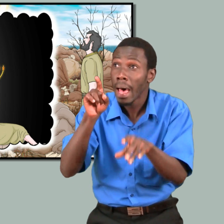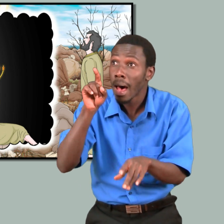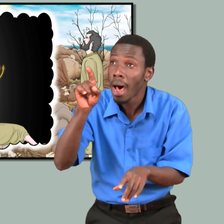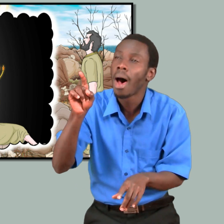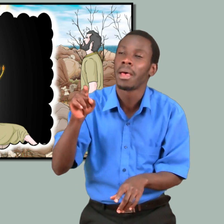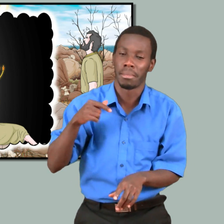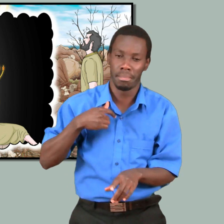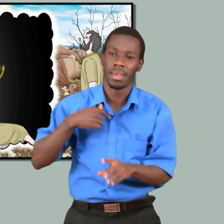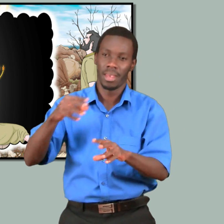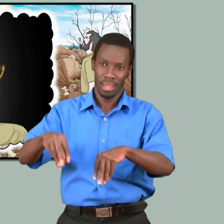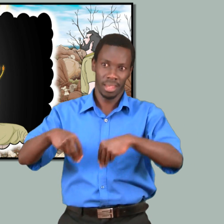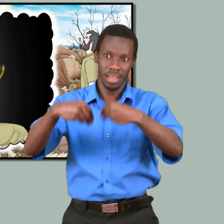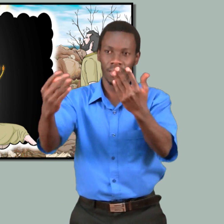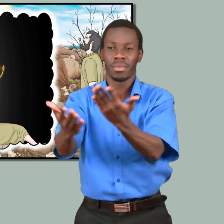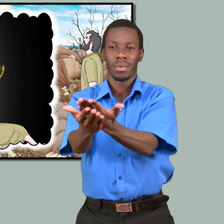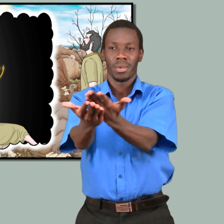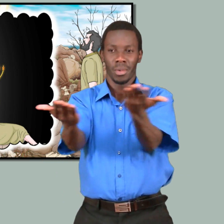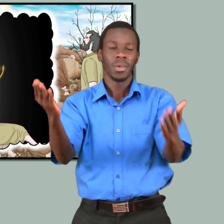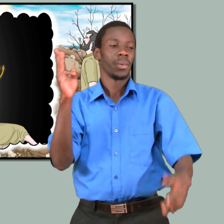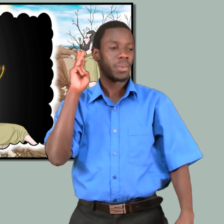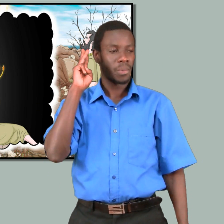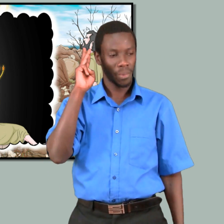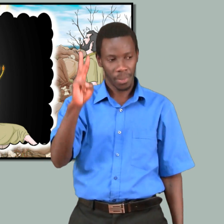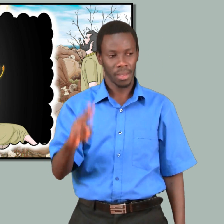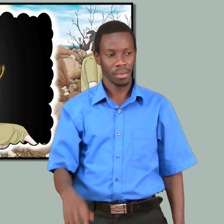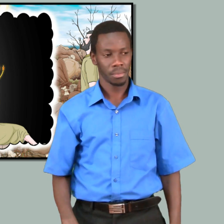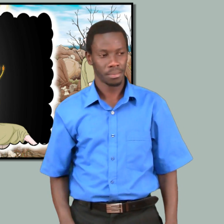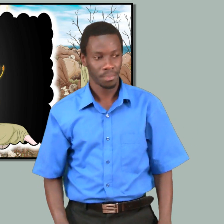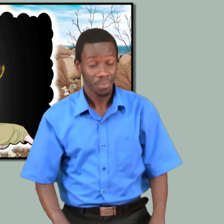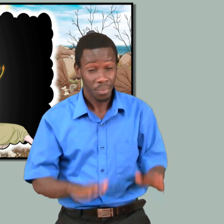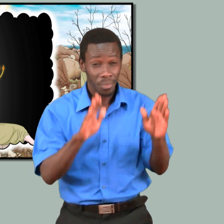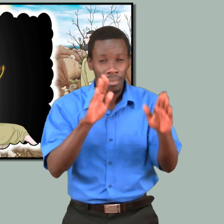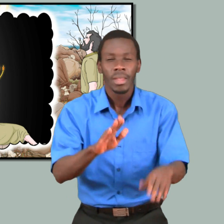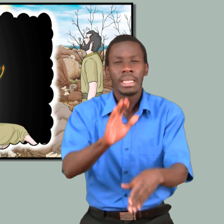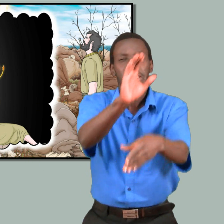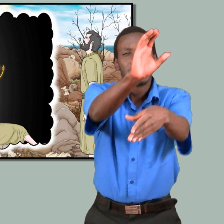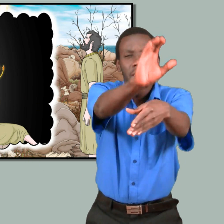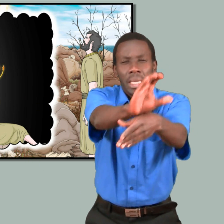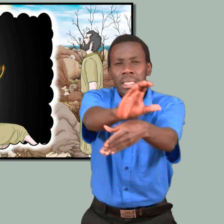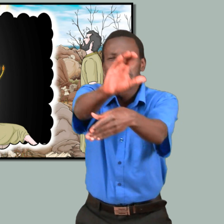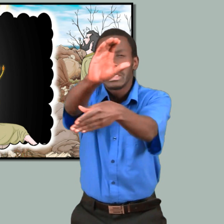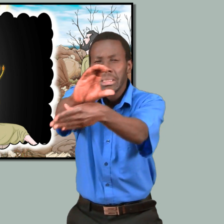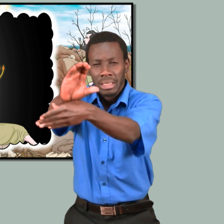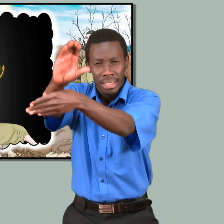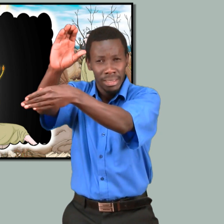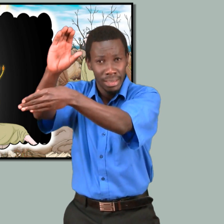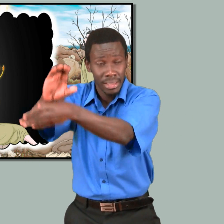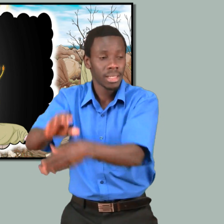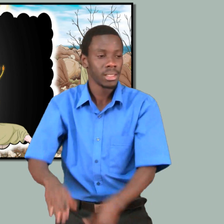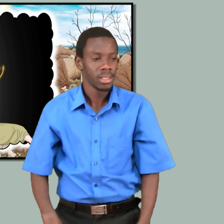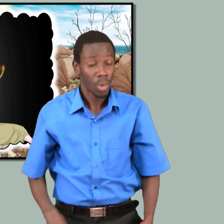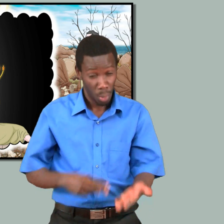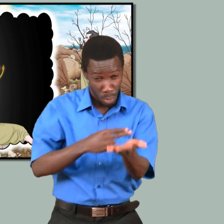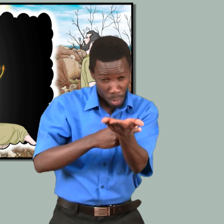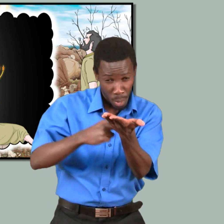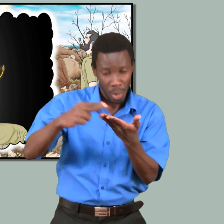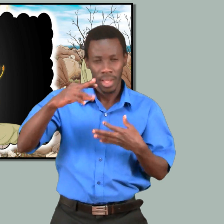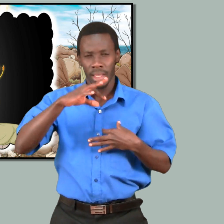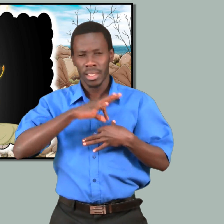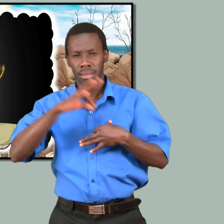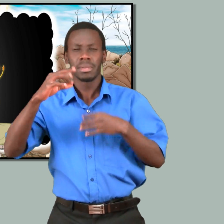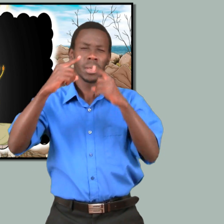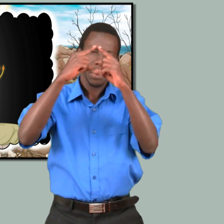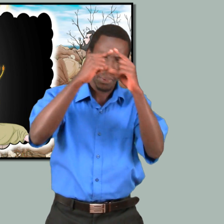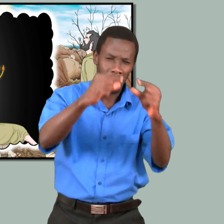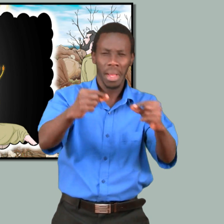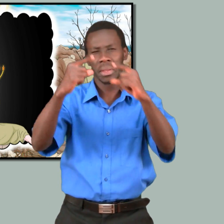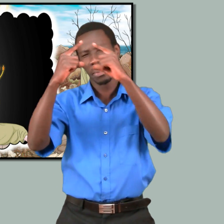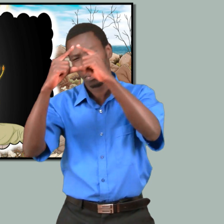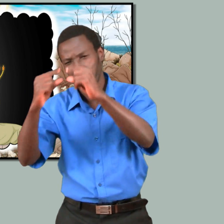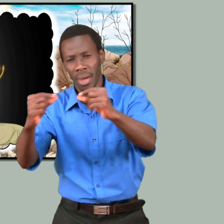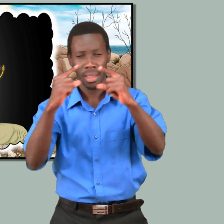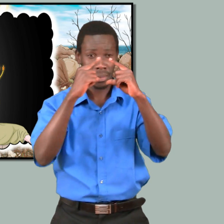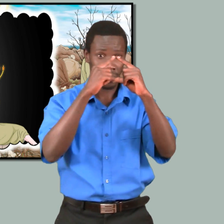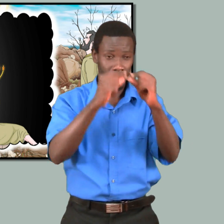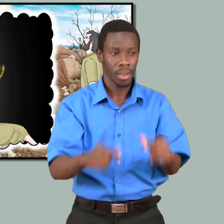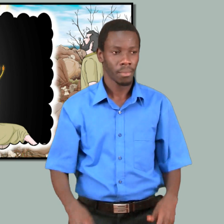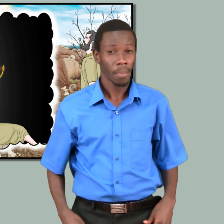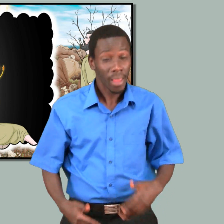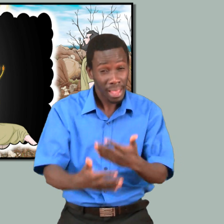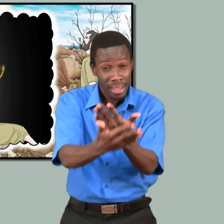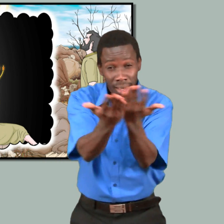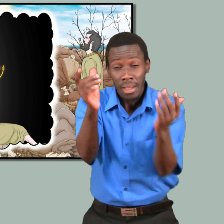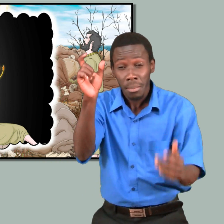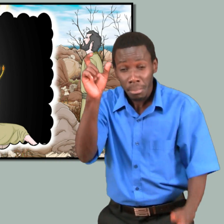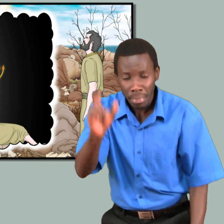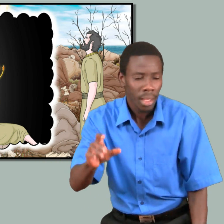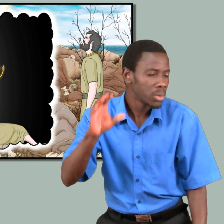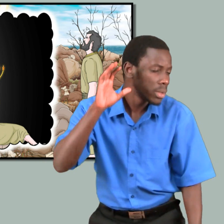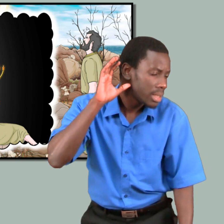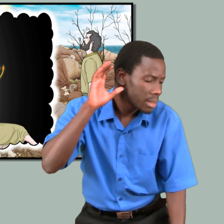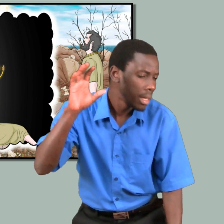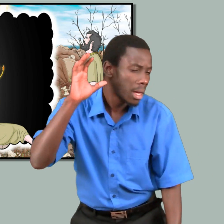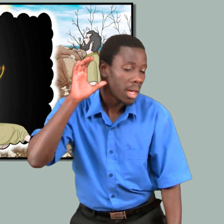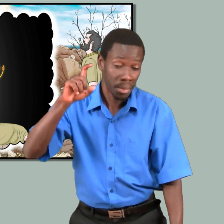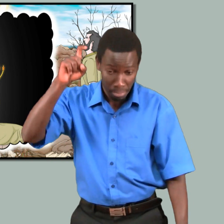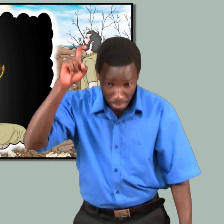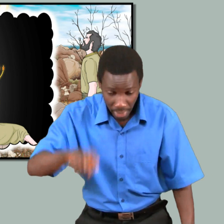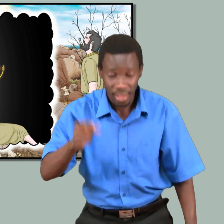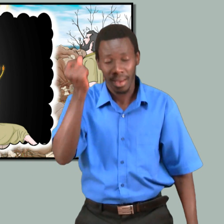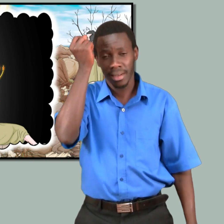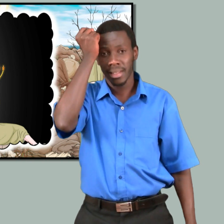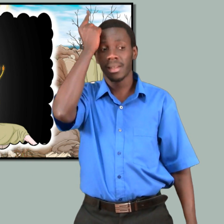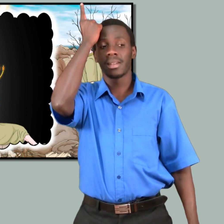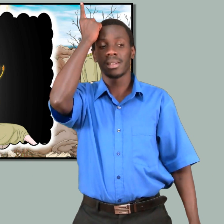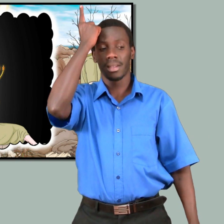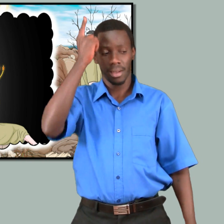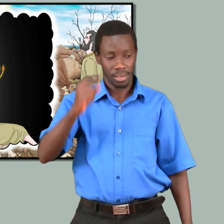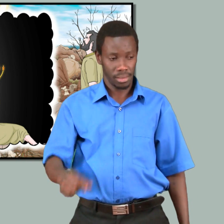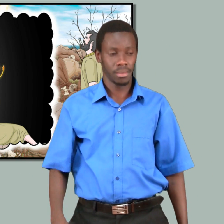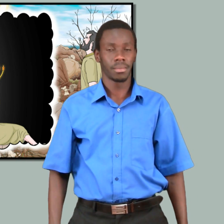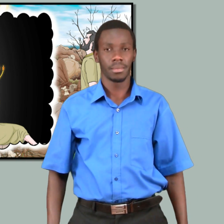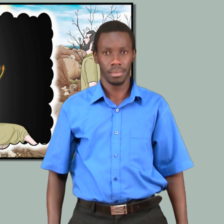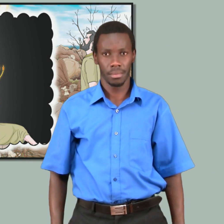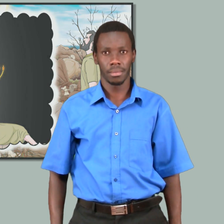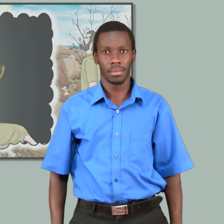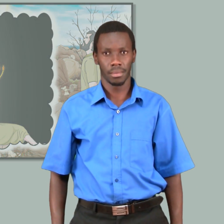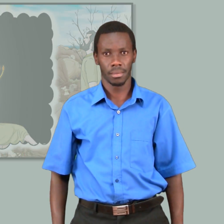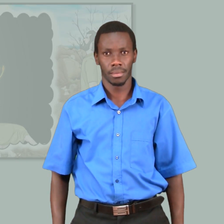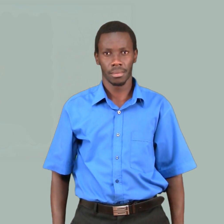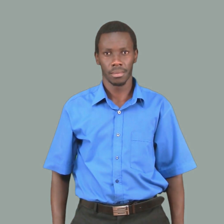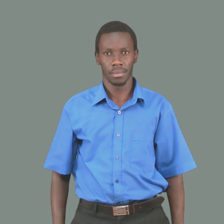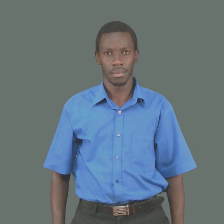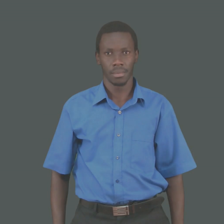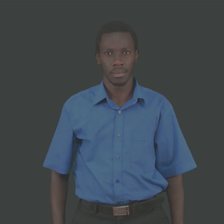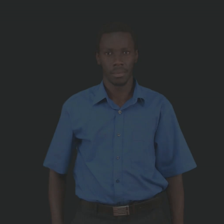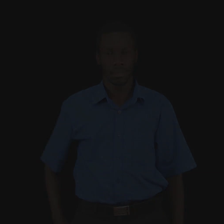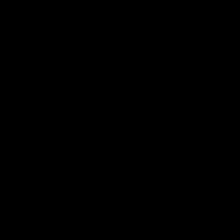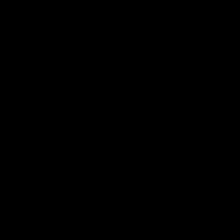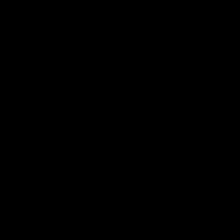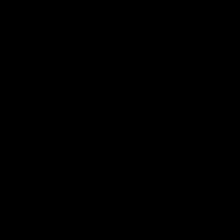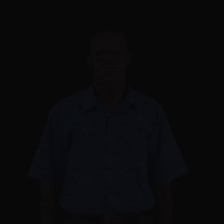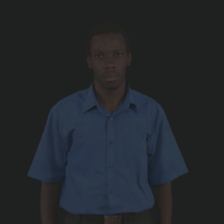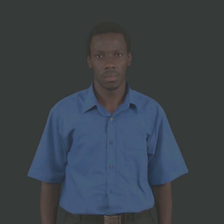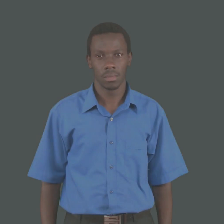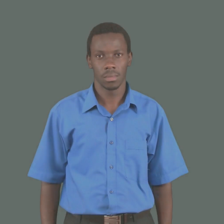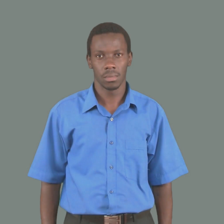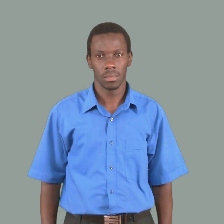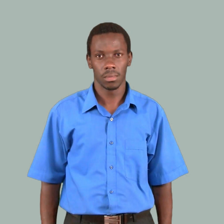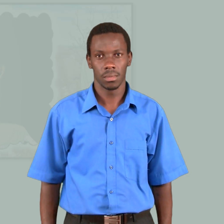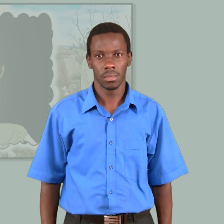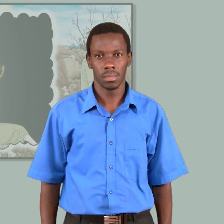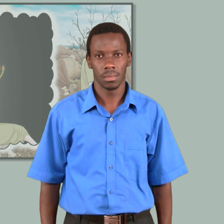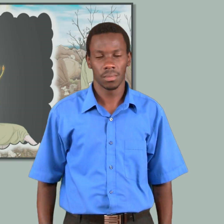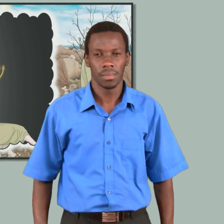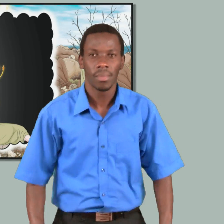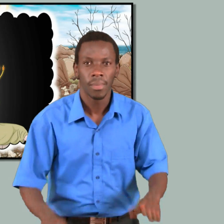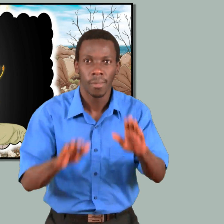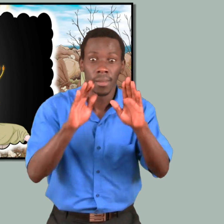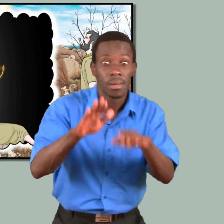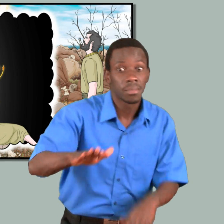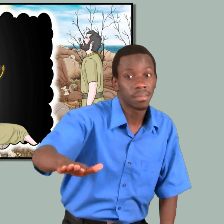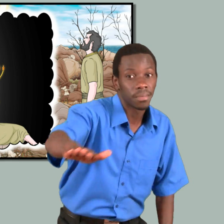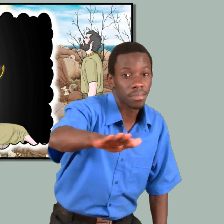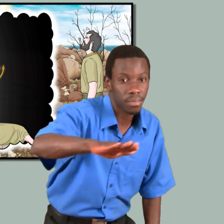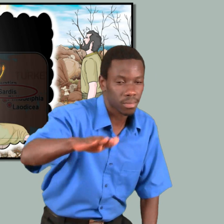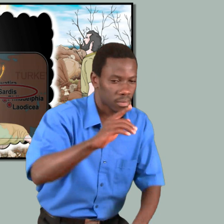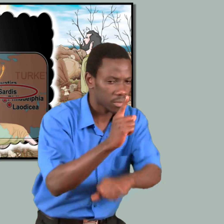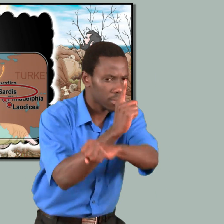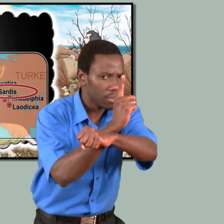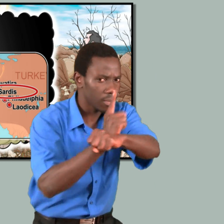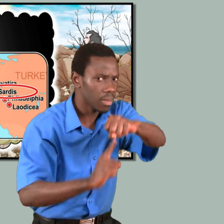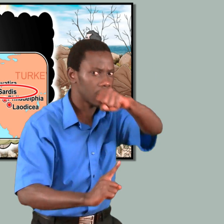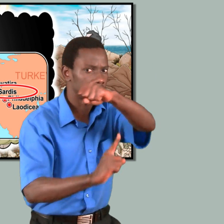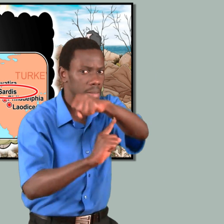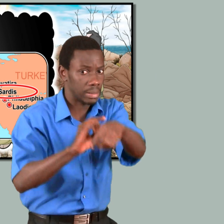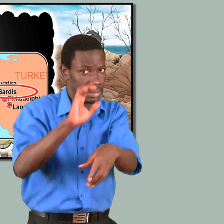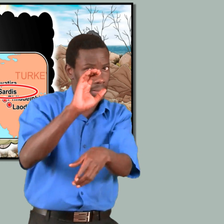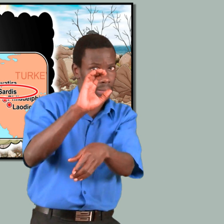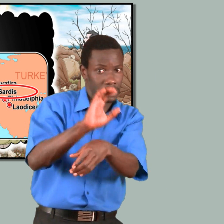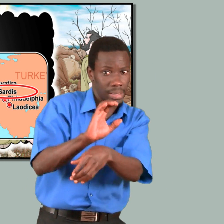He who has an ear, let him hear what the Spirit says to the churches.